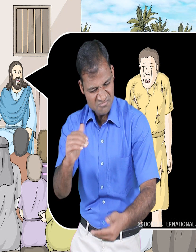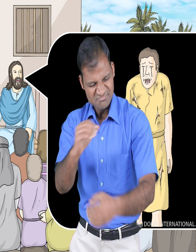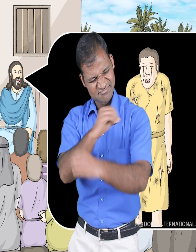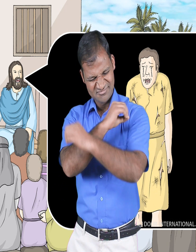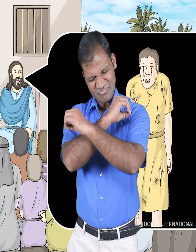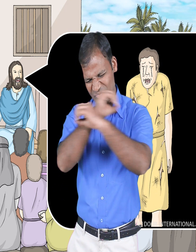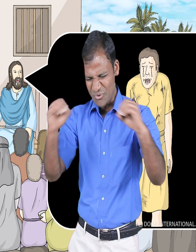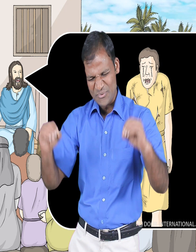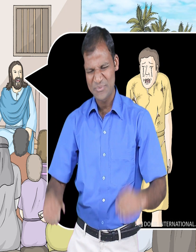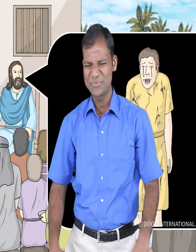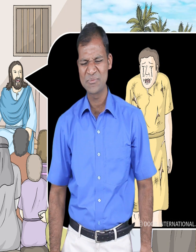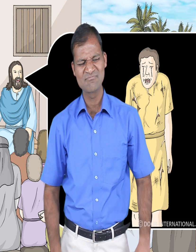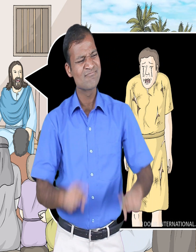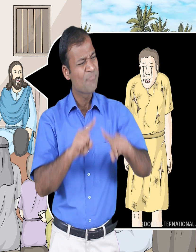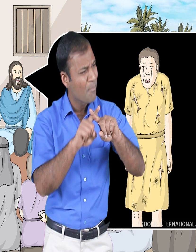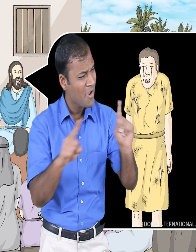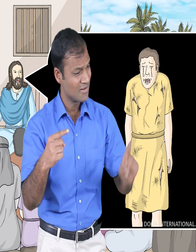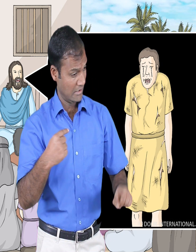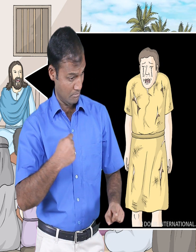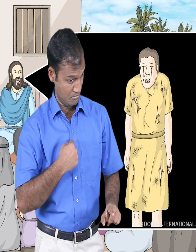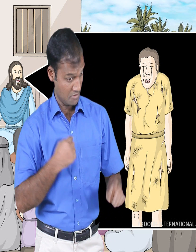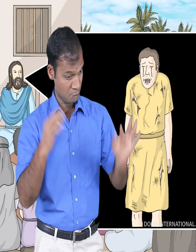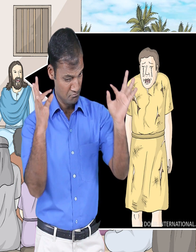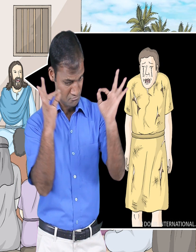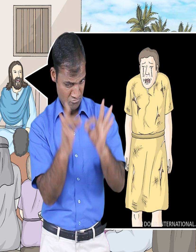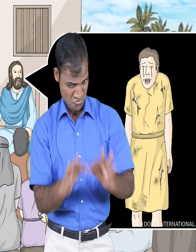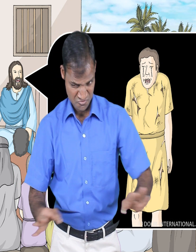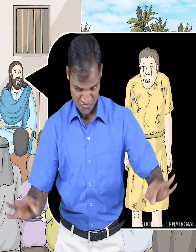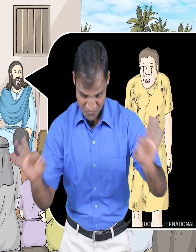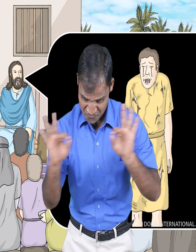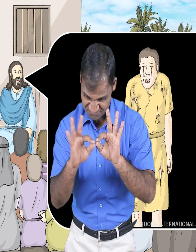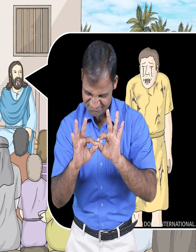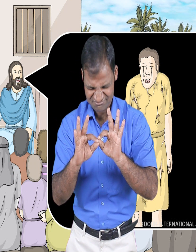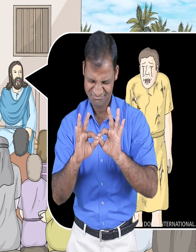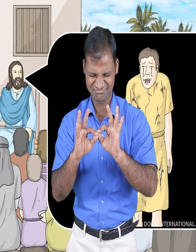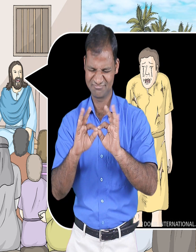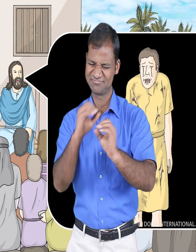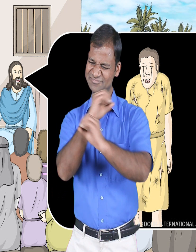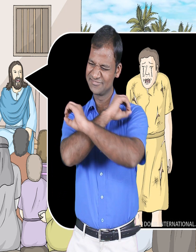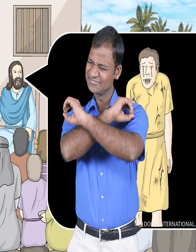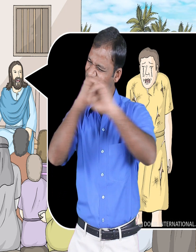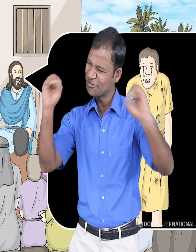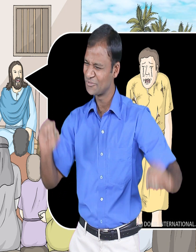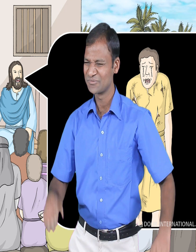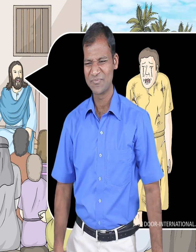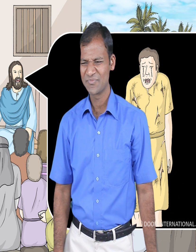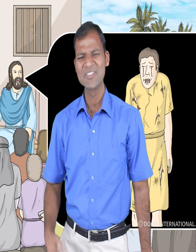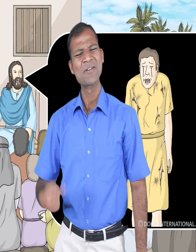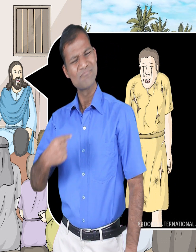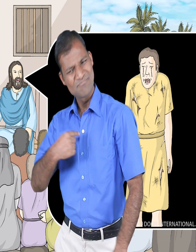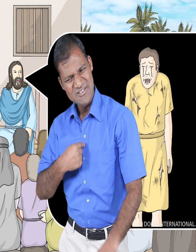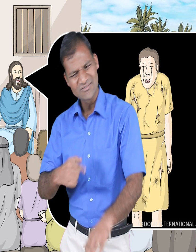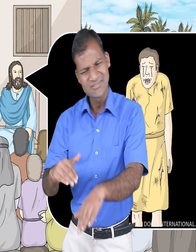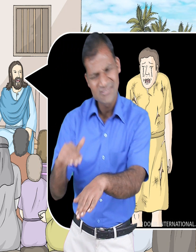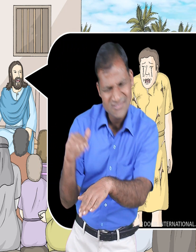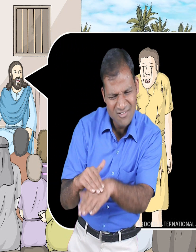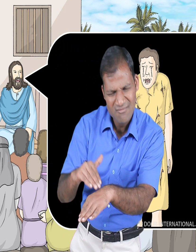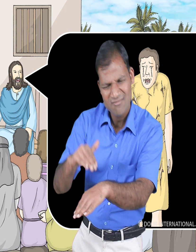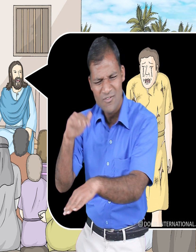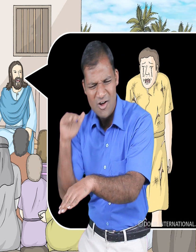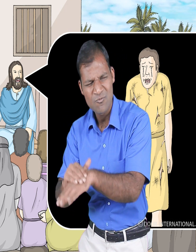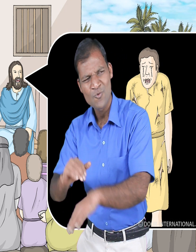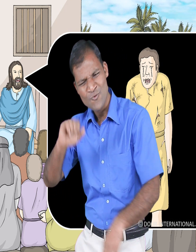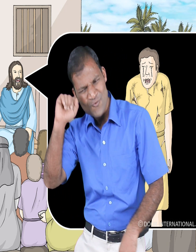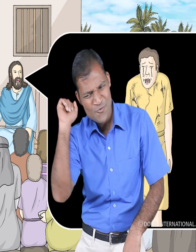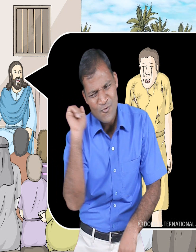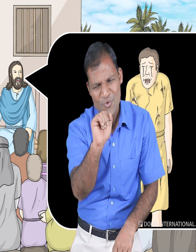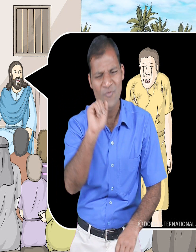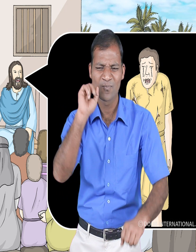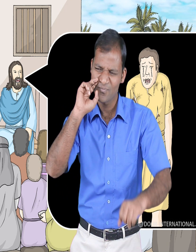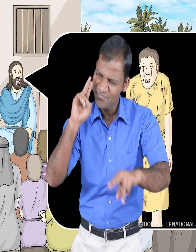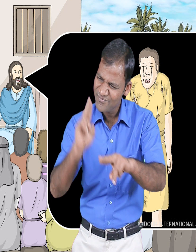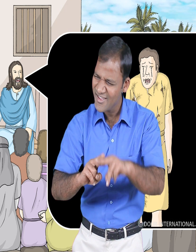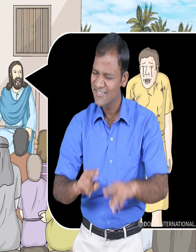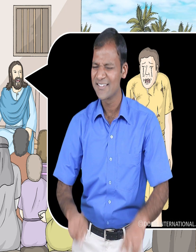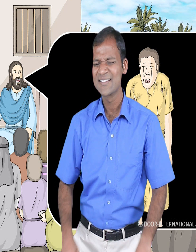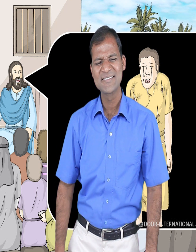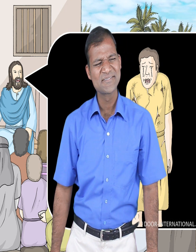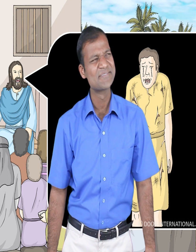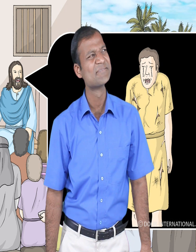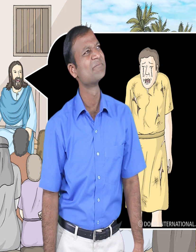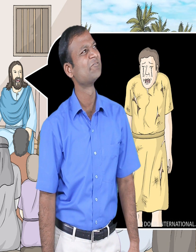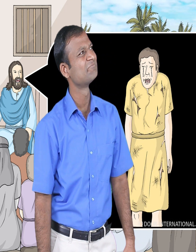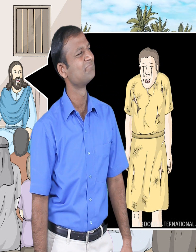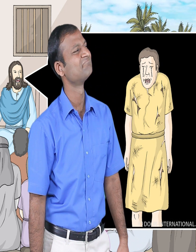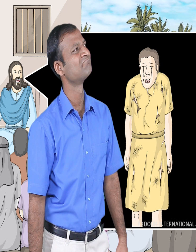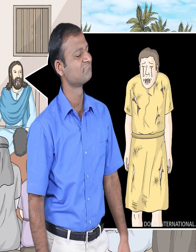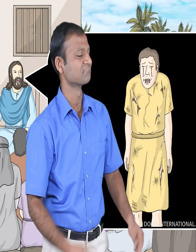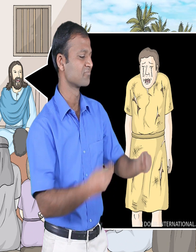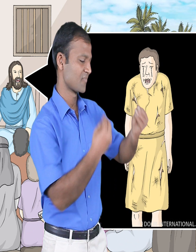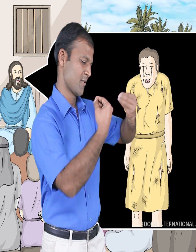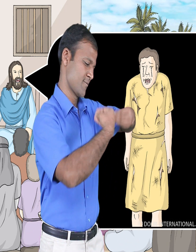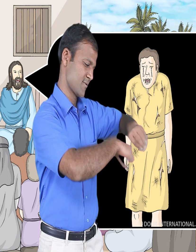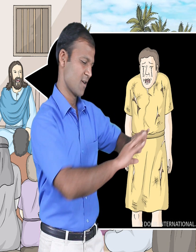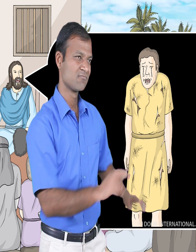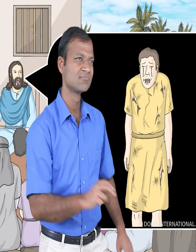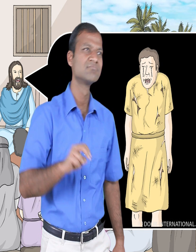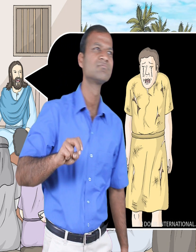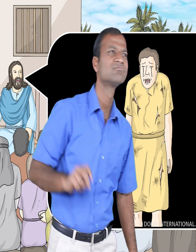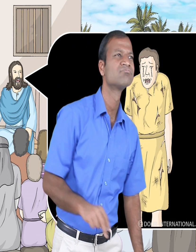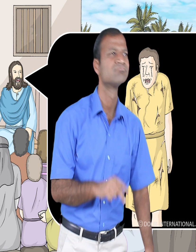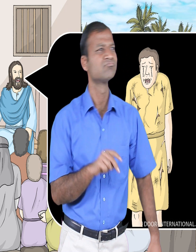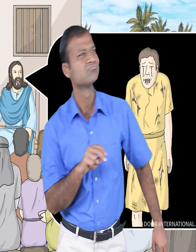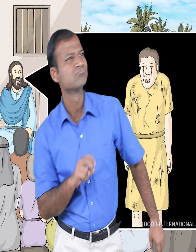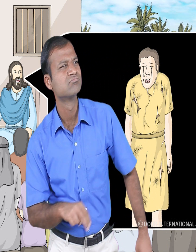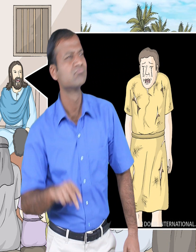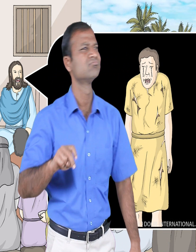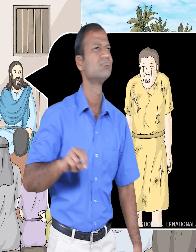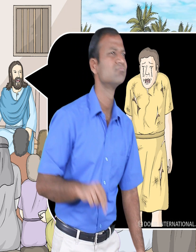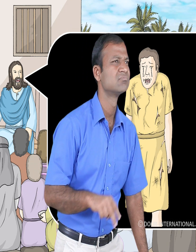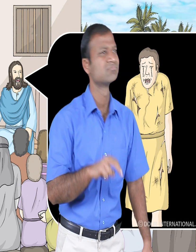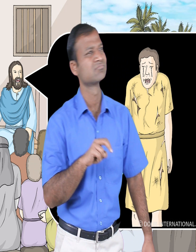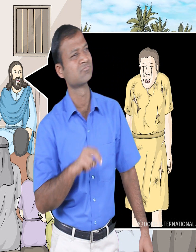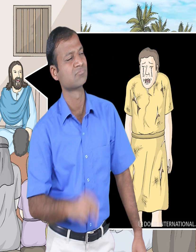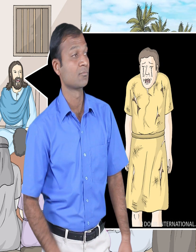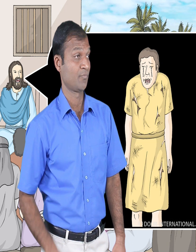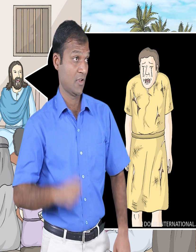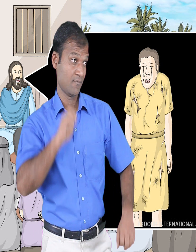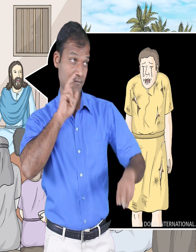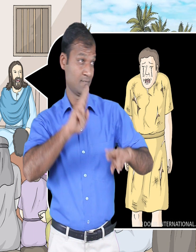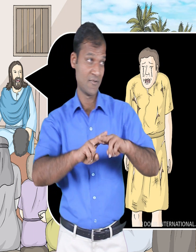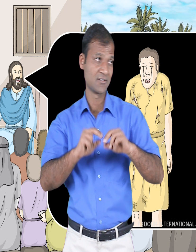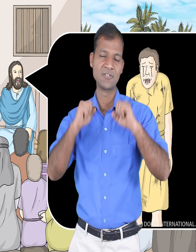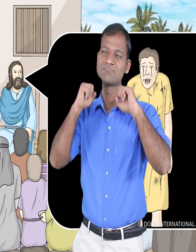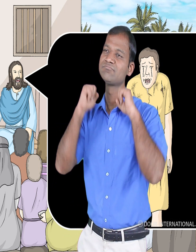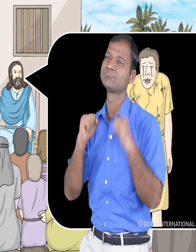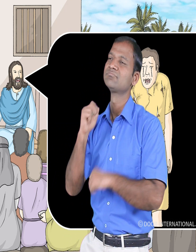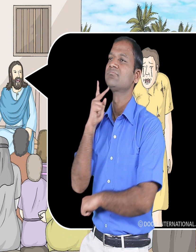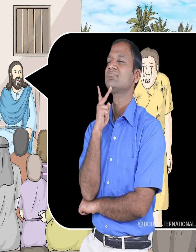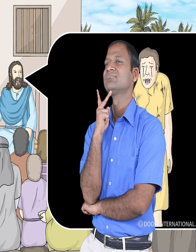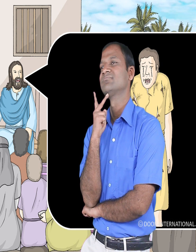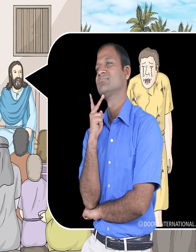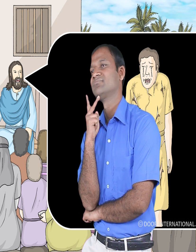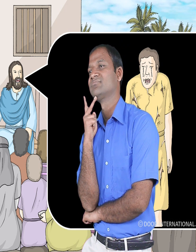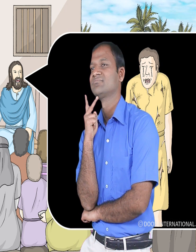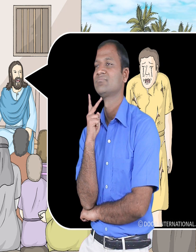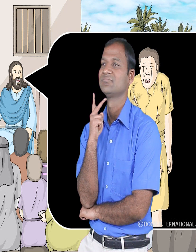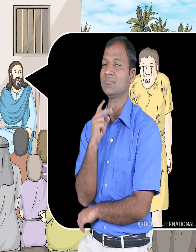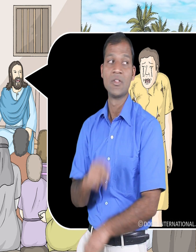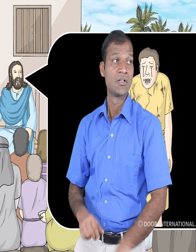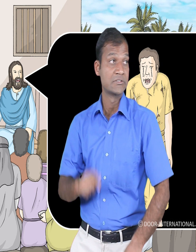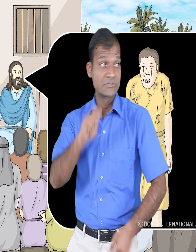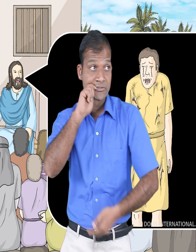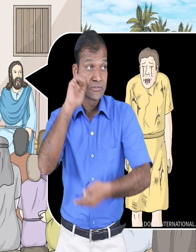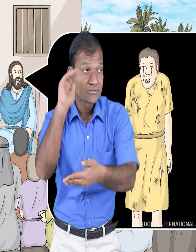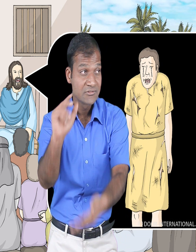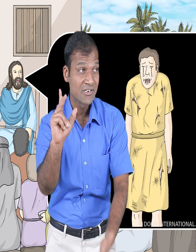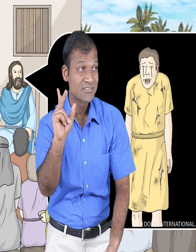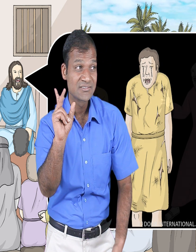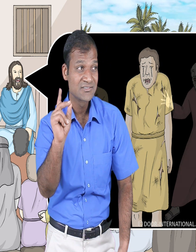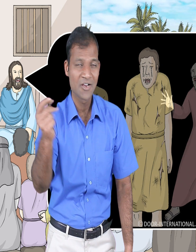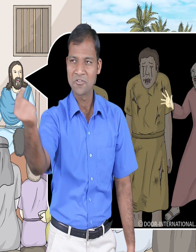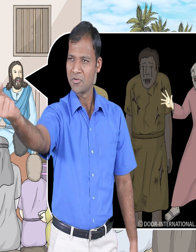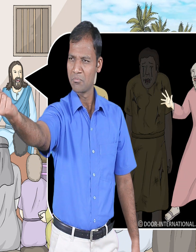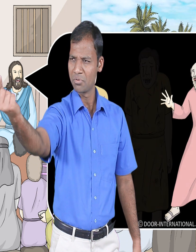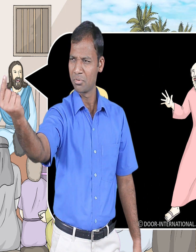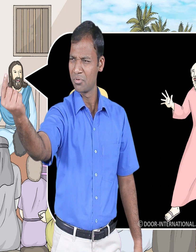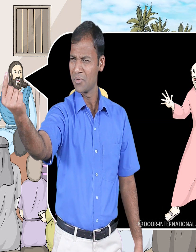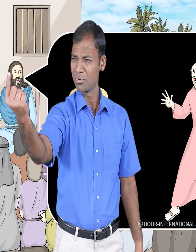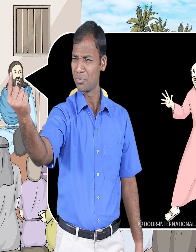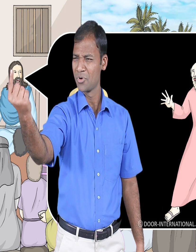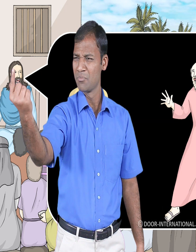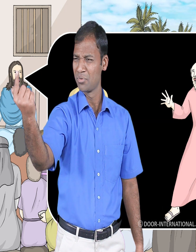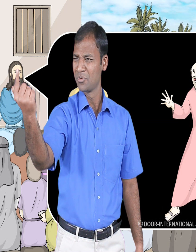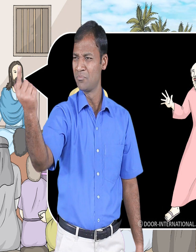I am no longer worthy to be called your son. Make me like one of your hired servants.”’ So he got up and went to his father.